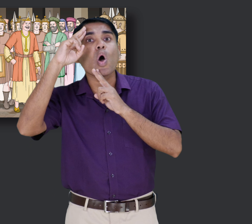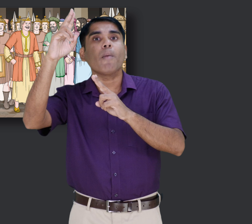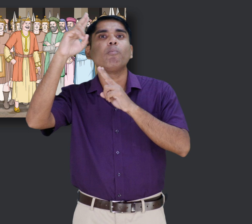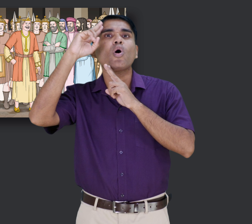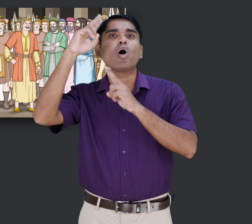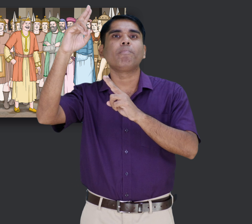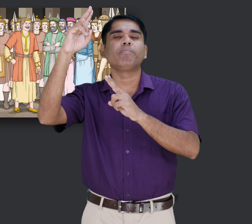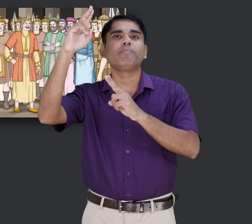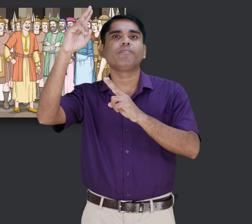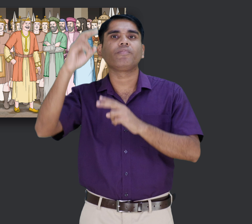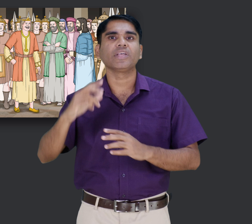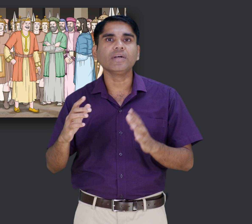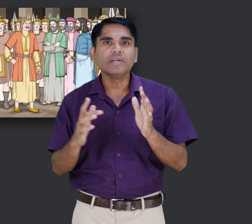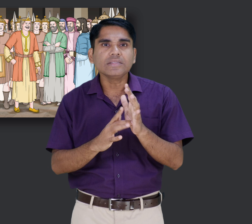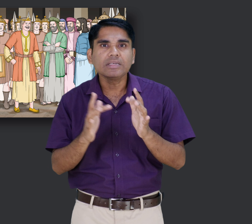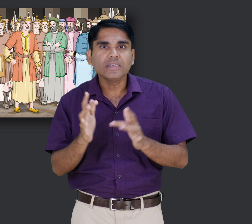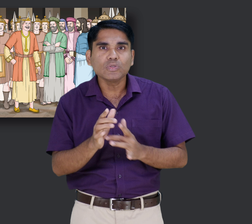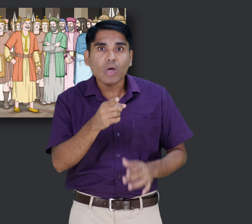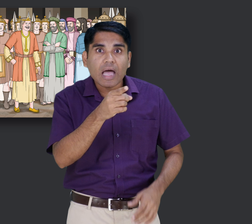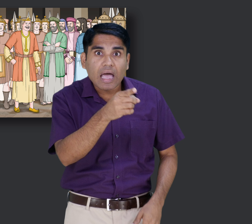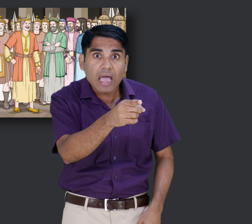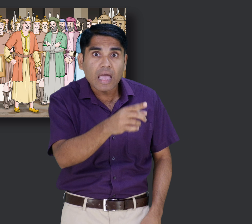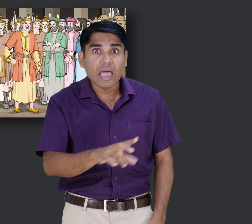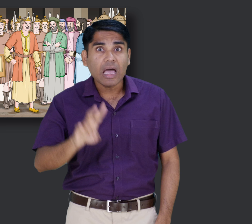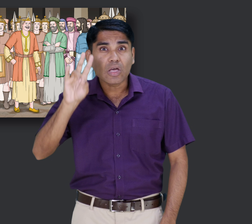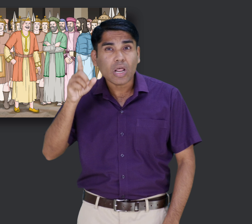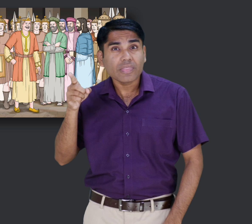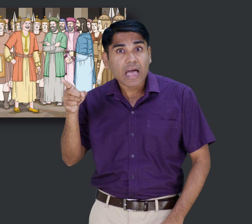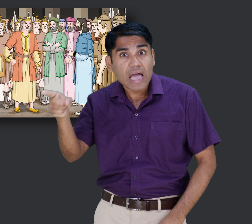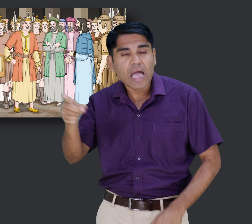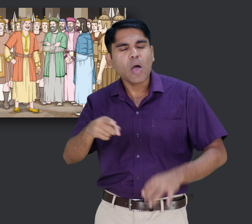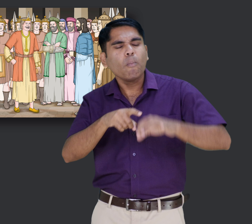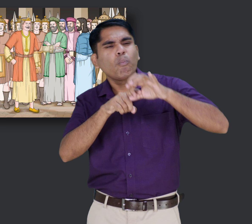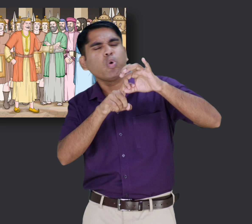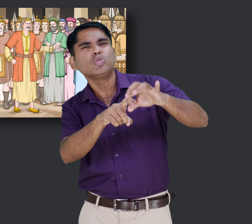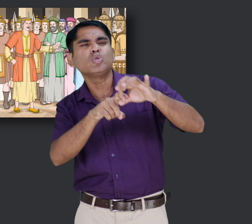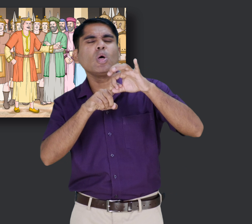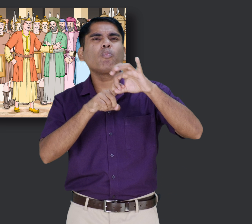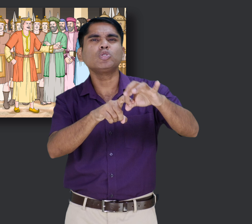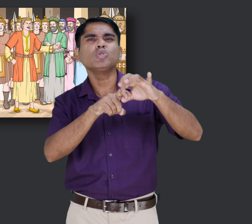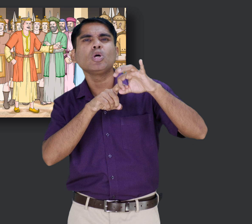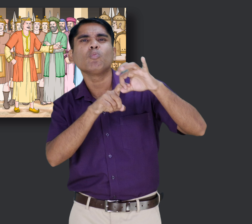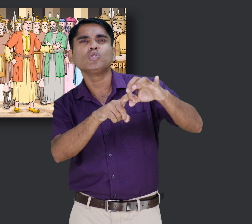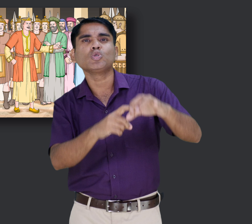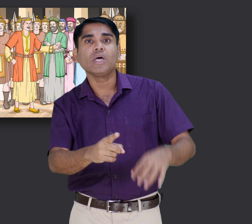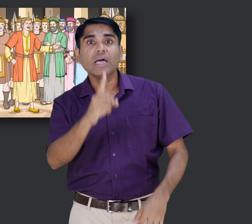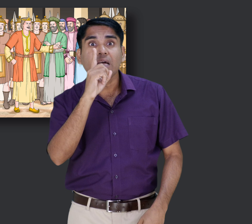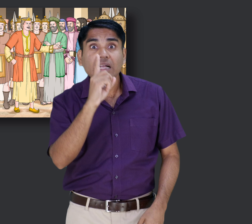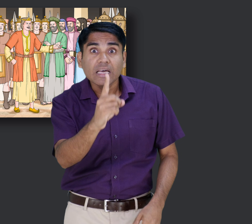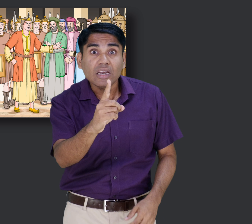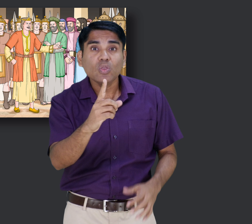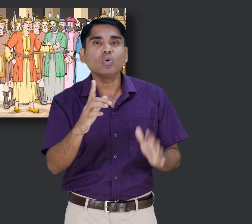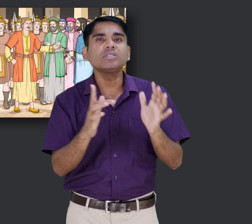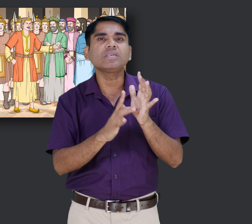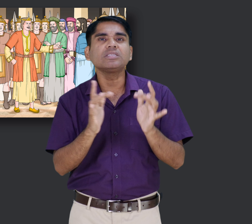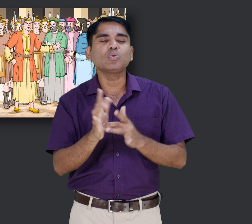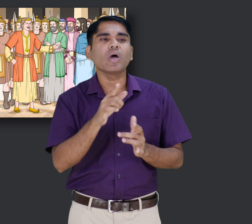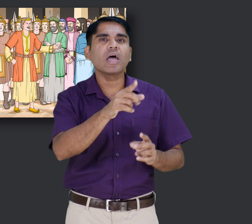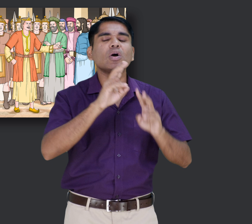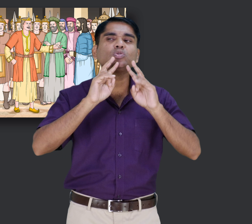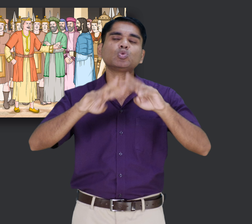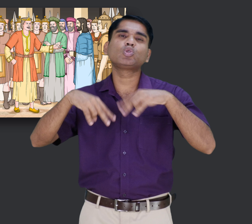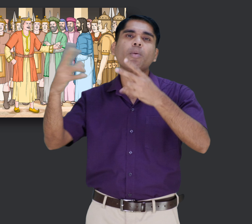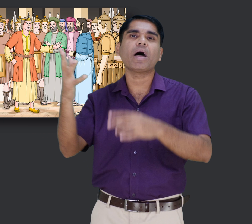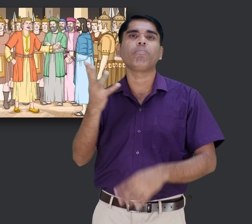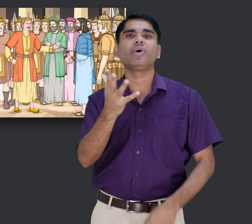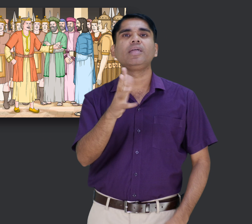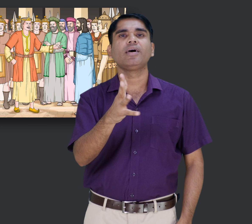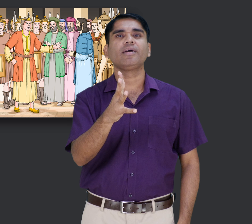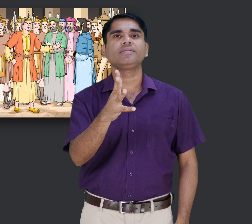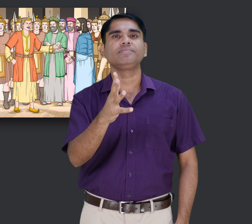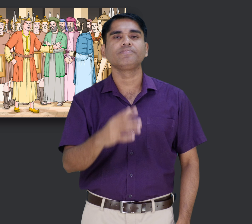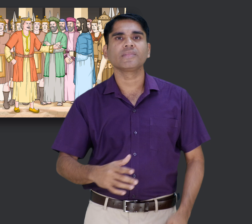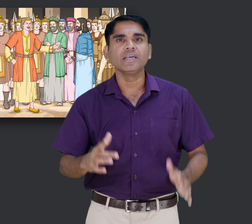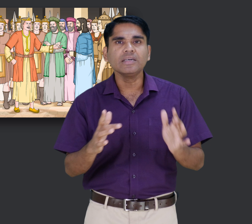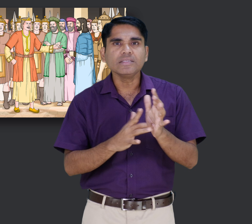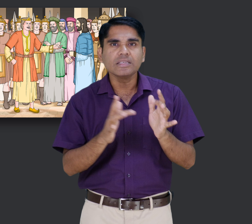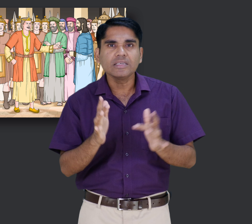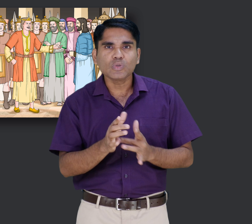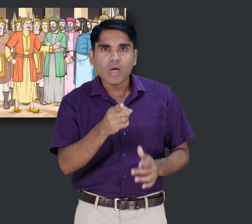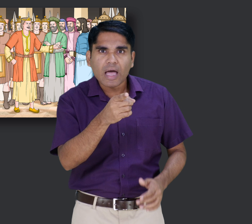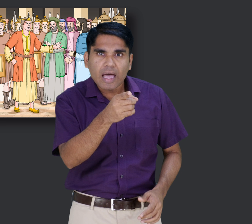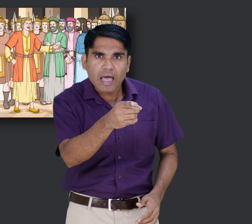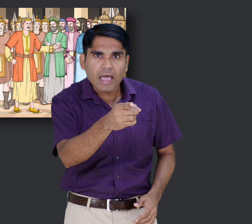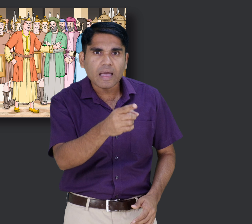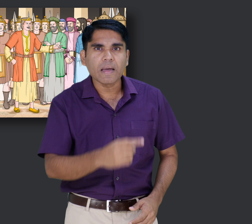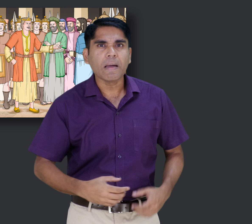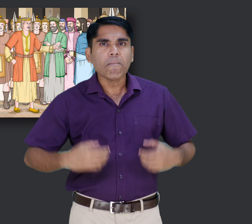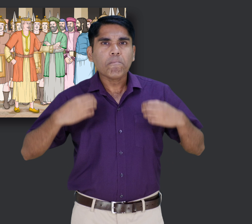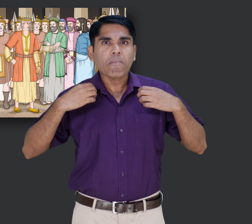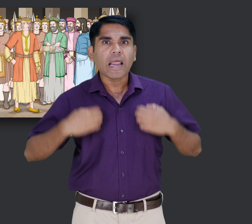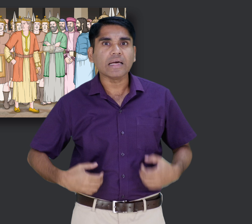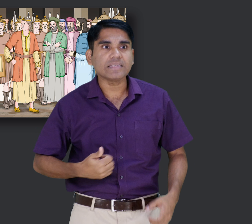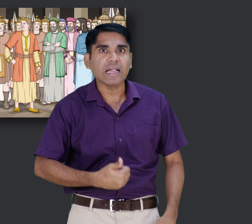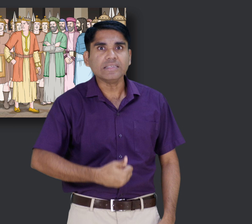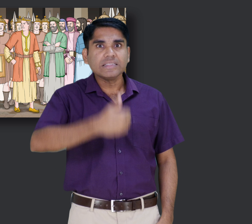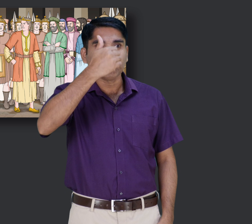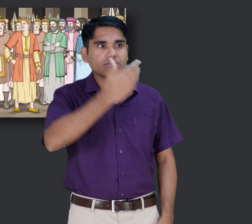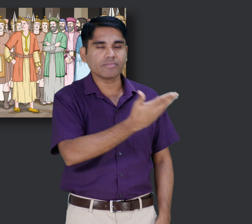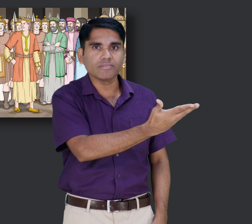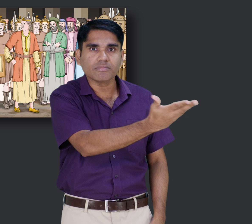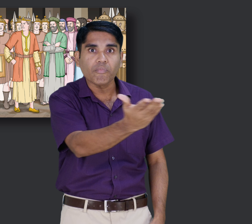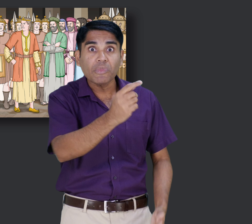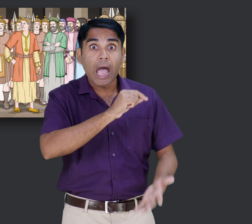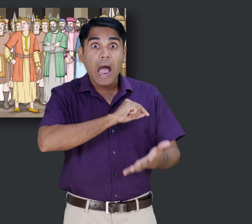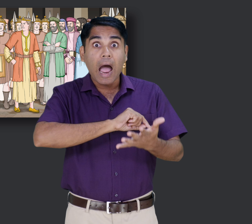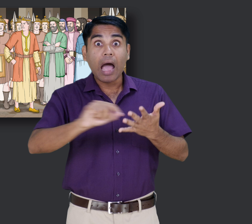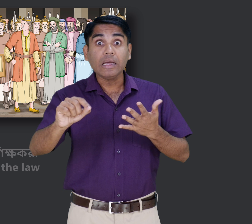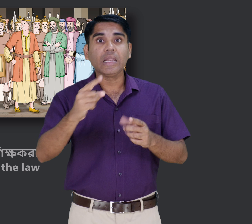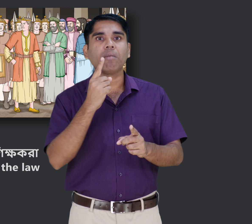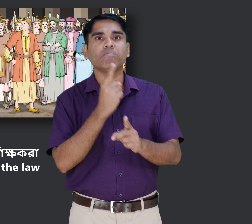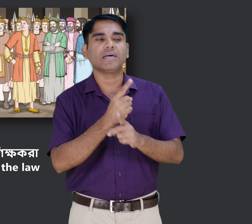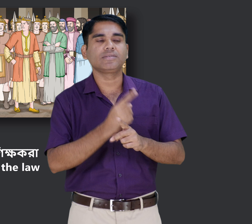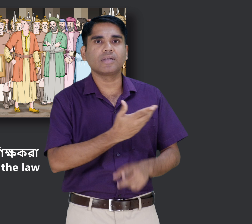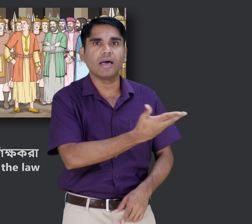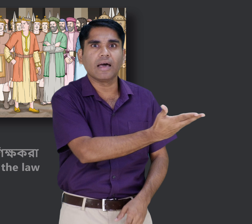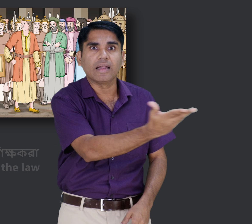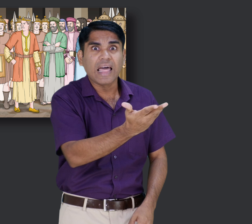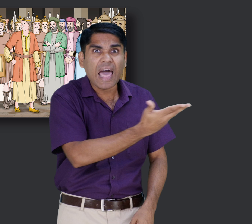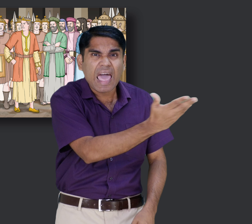Herod questioned Jesus at great length, but He gave no answer.